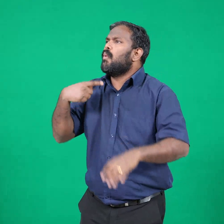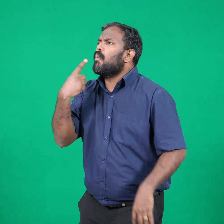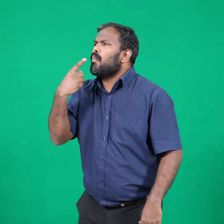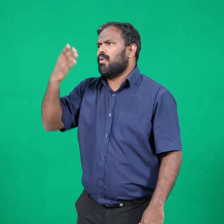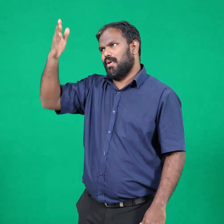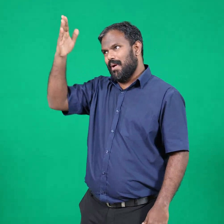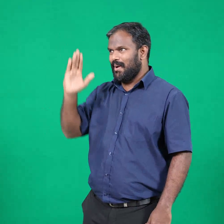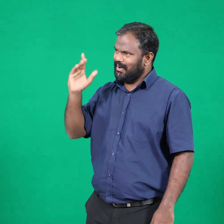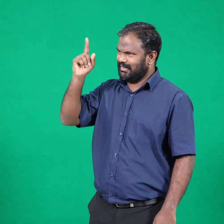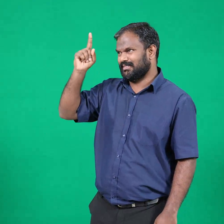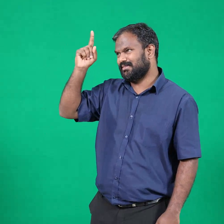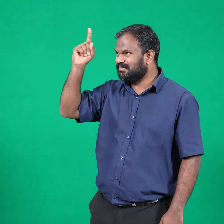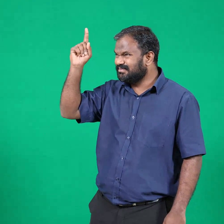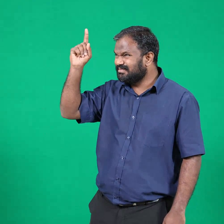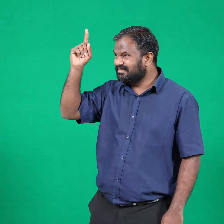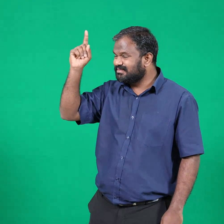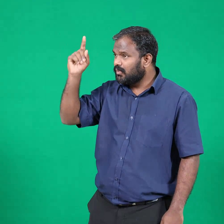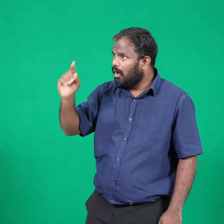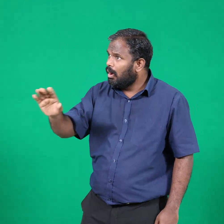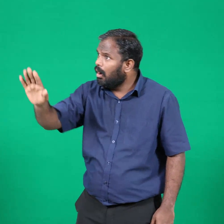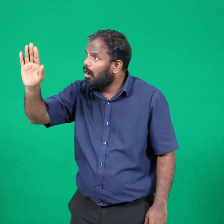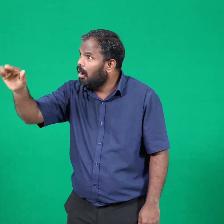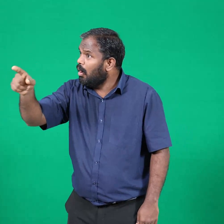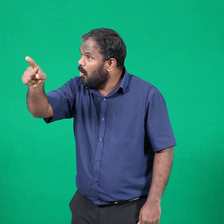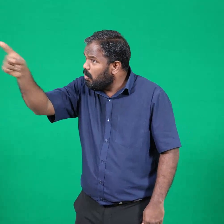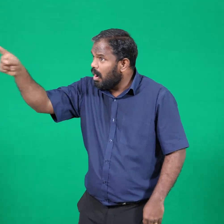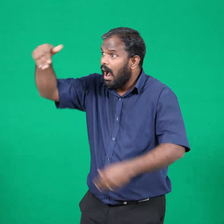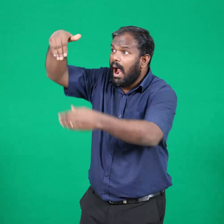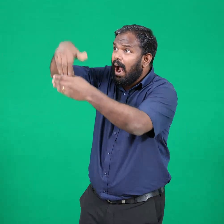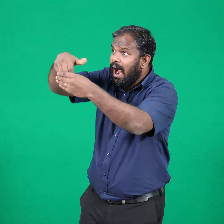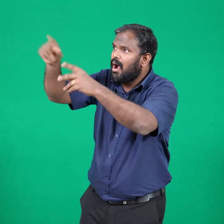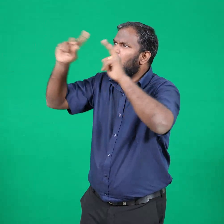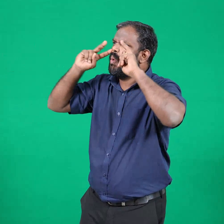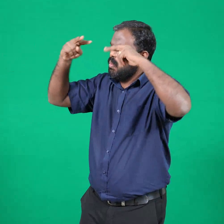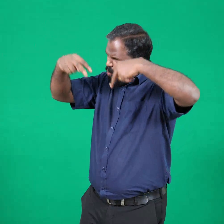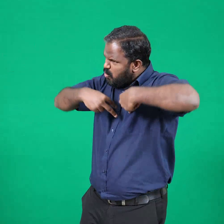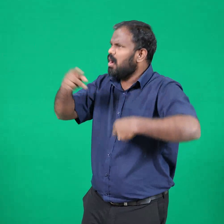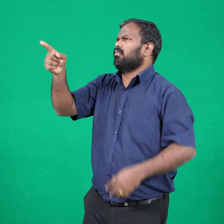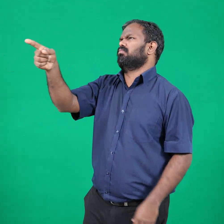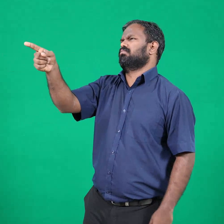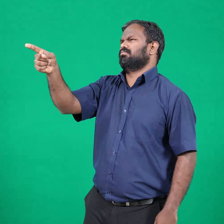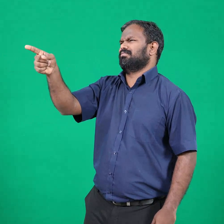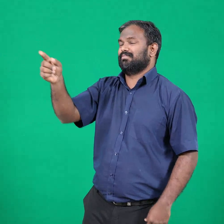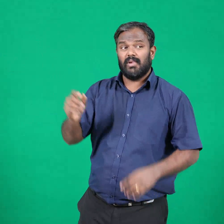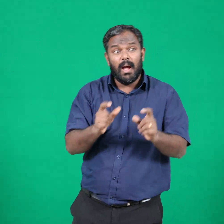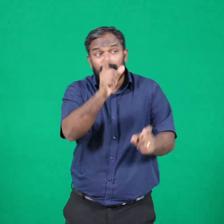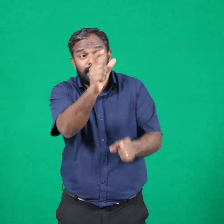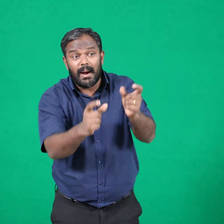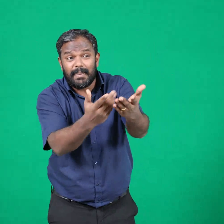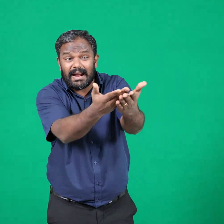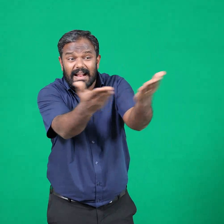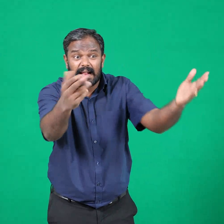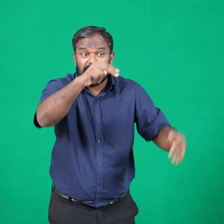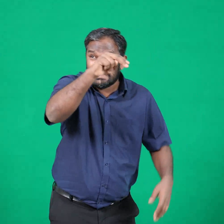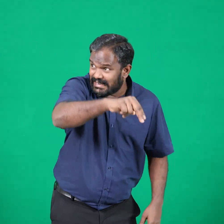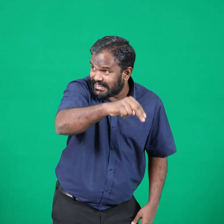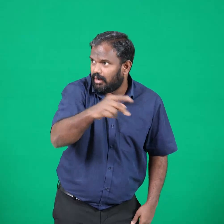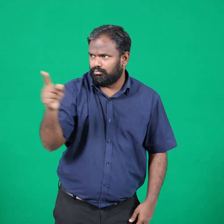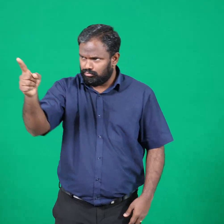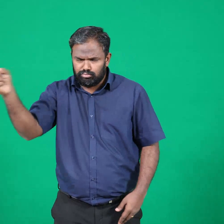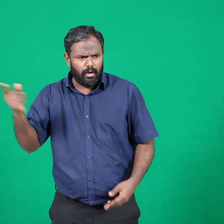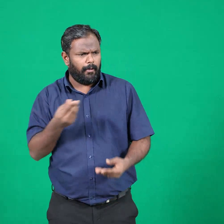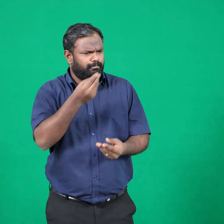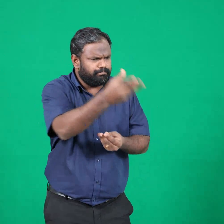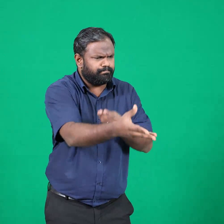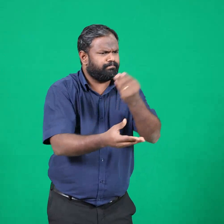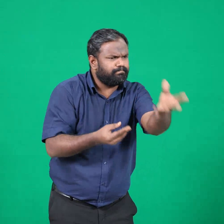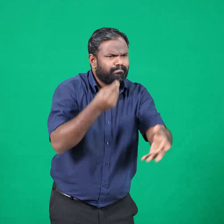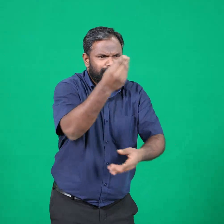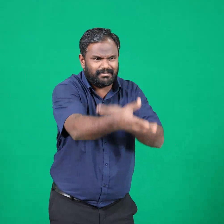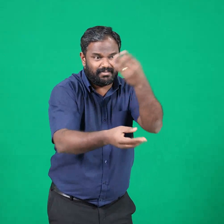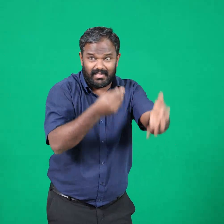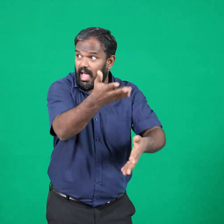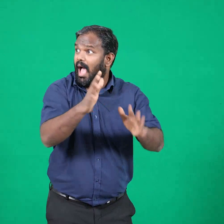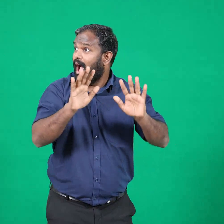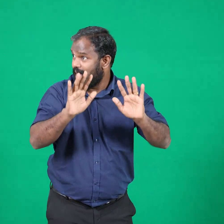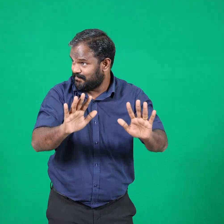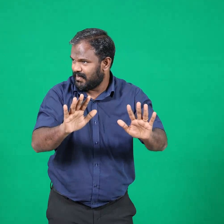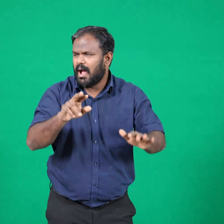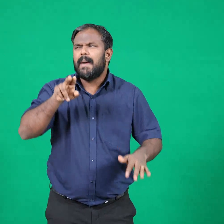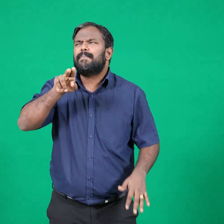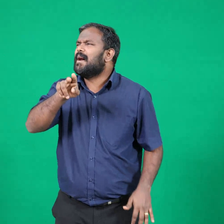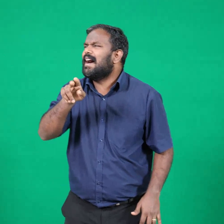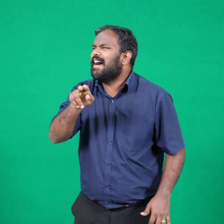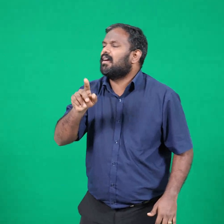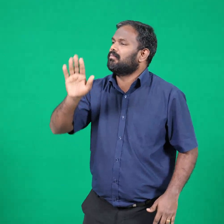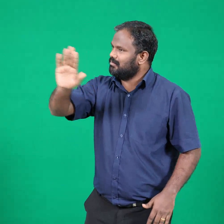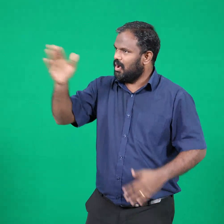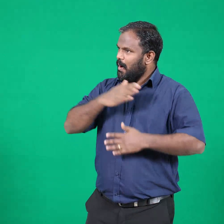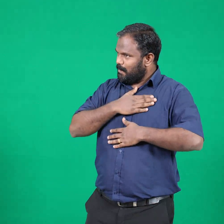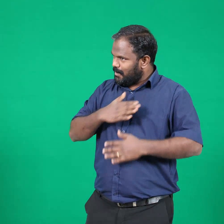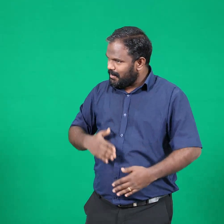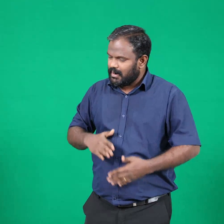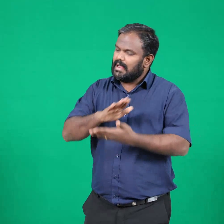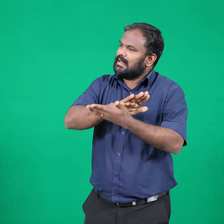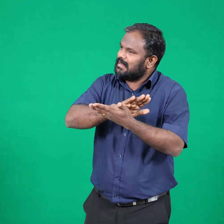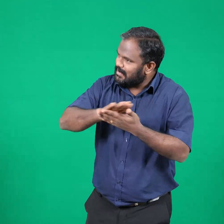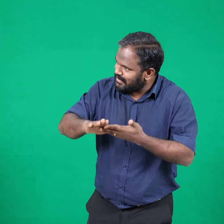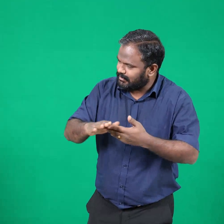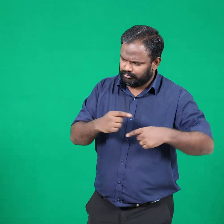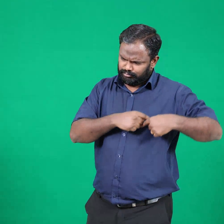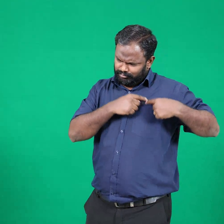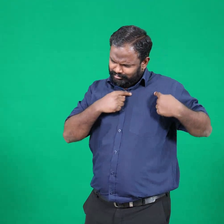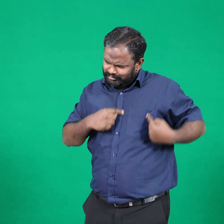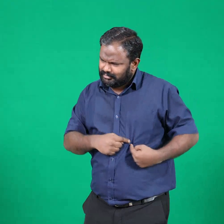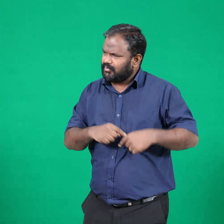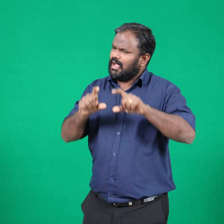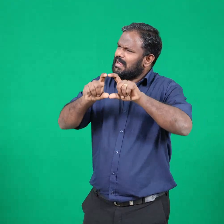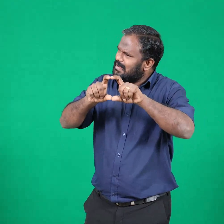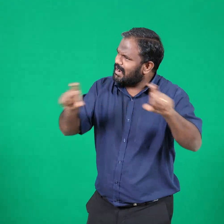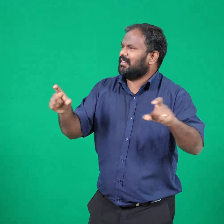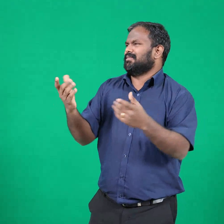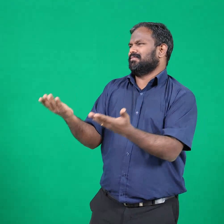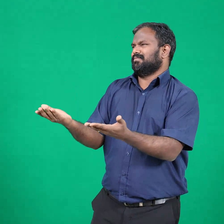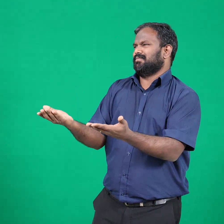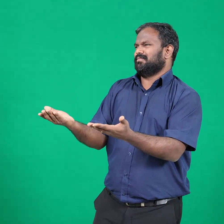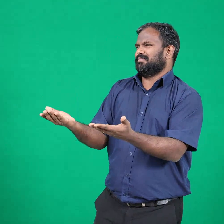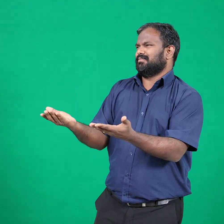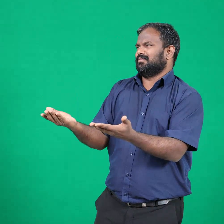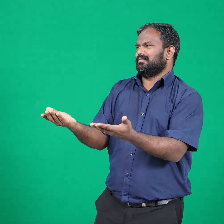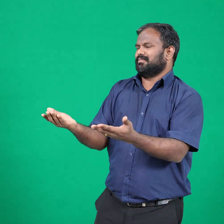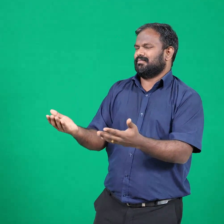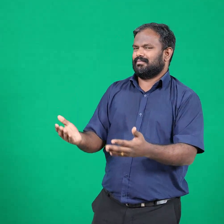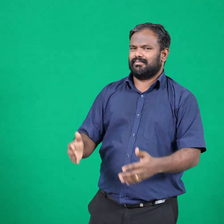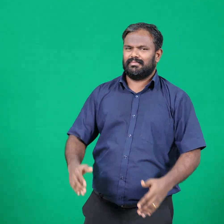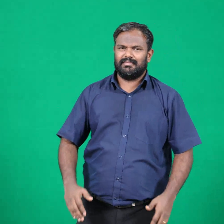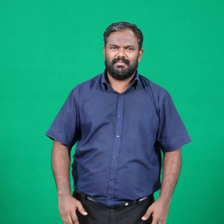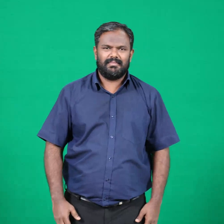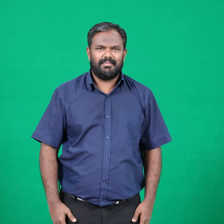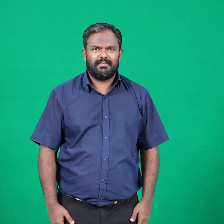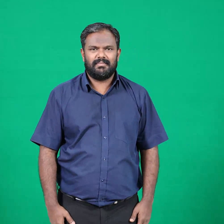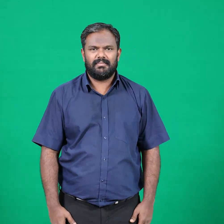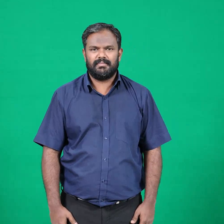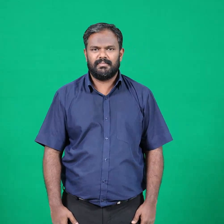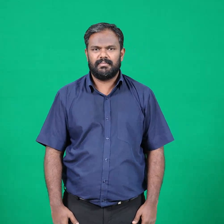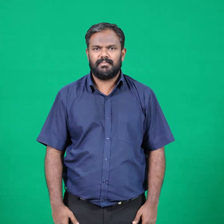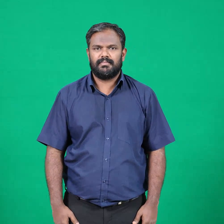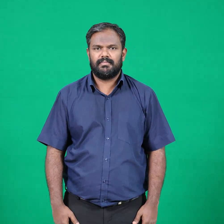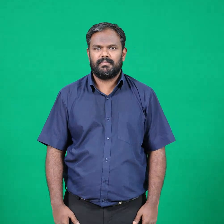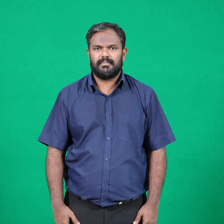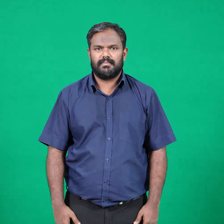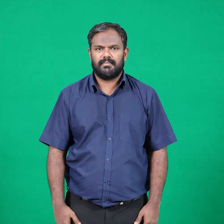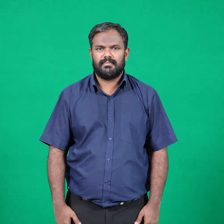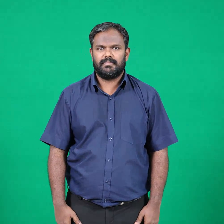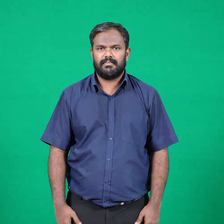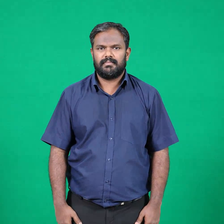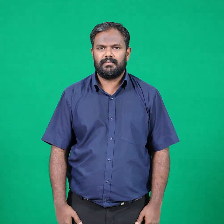But give as alms the things that are within you, and you will see that everything is clean for you.